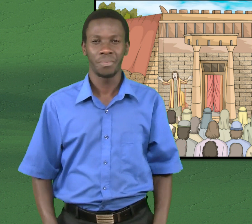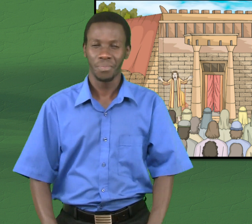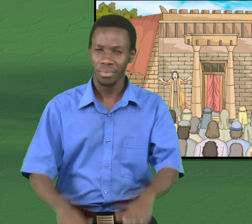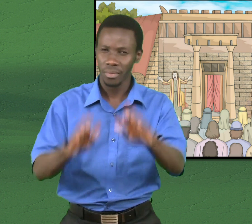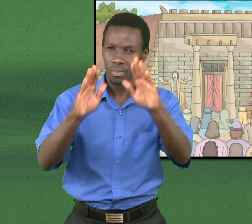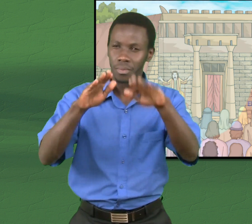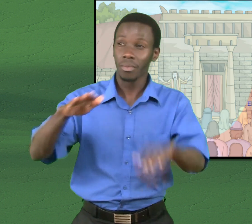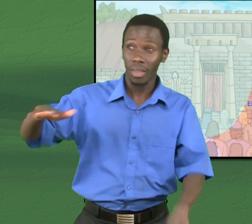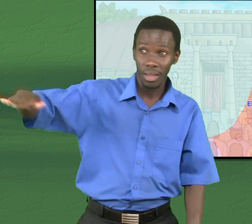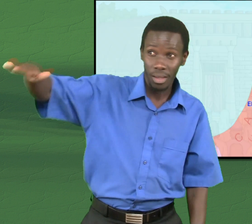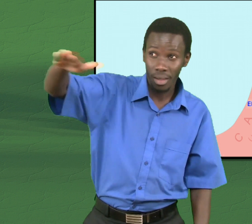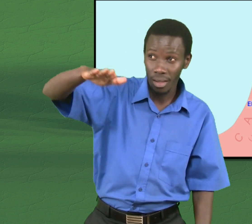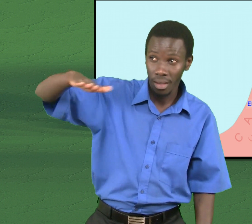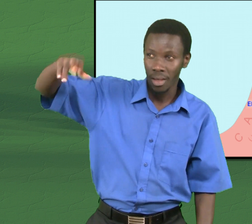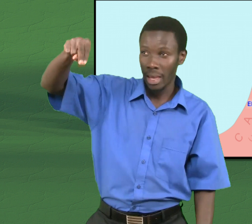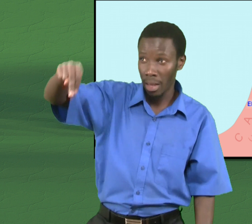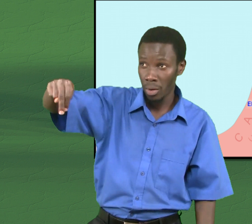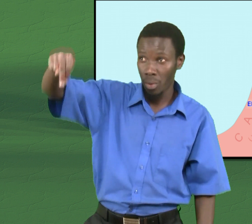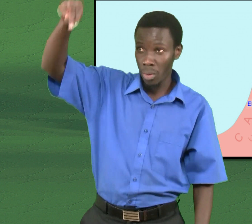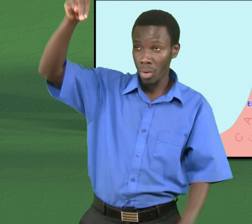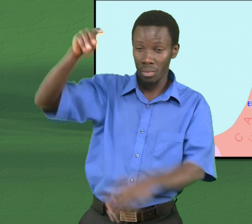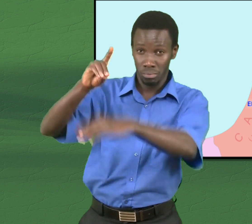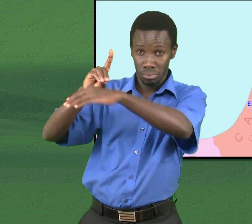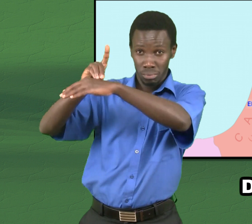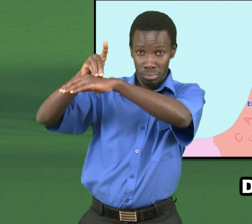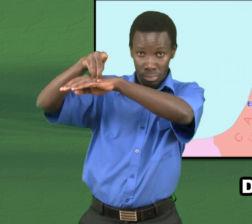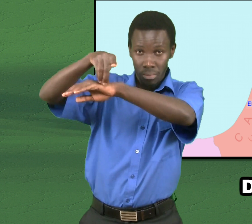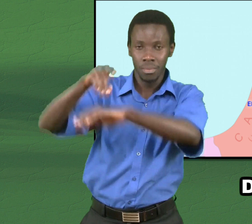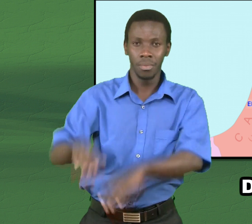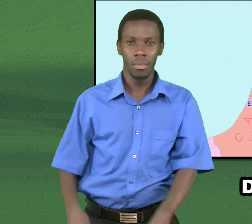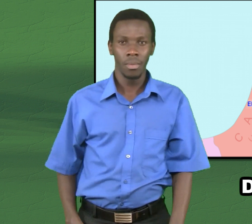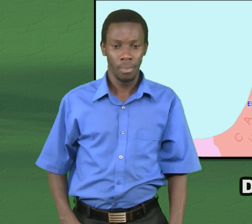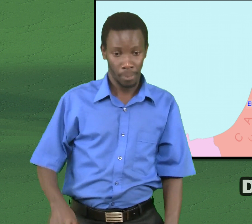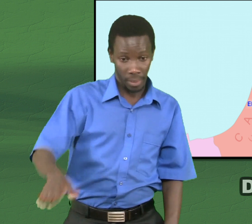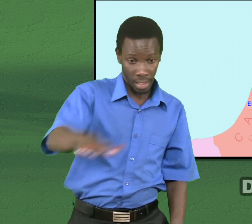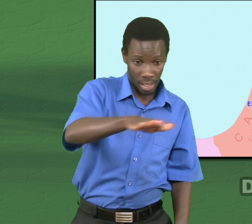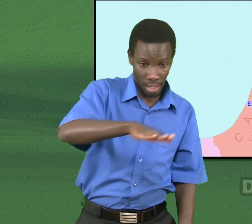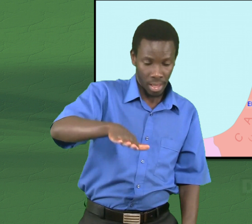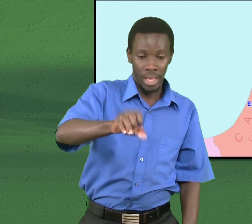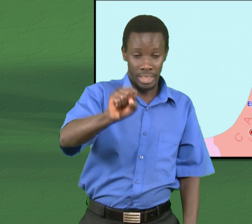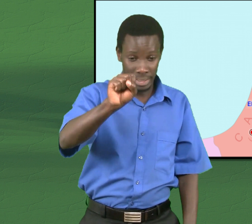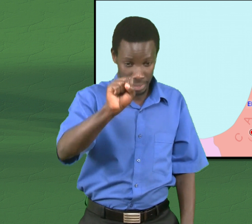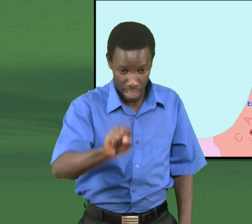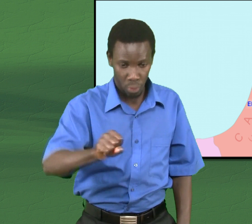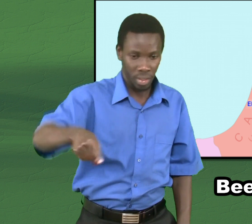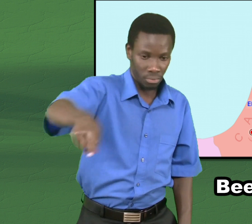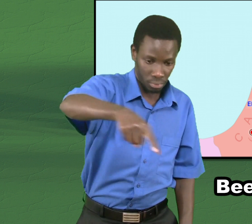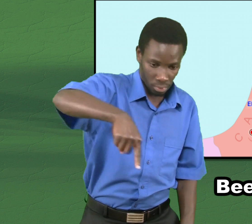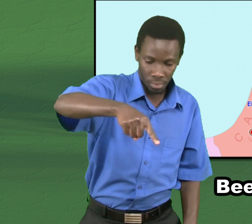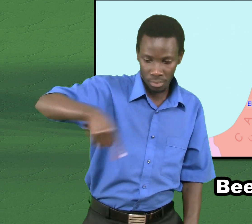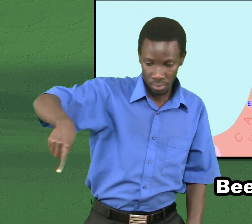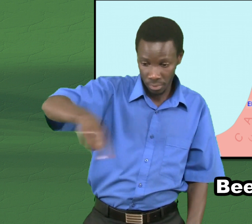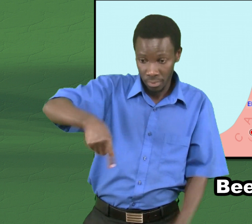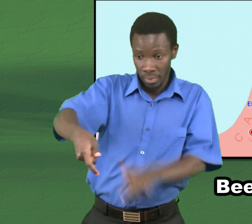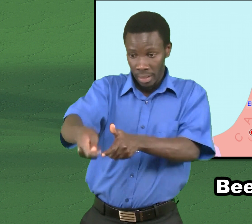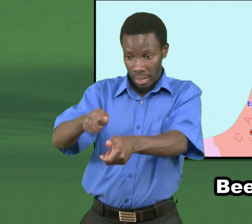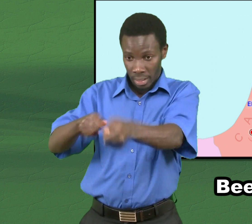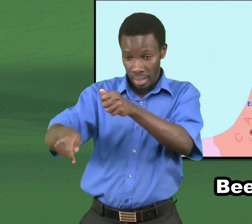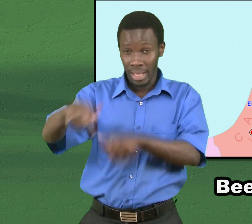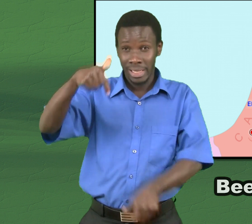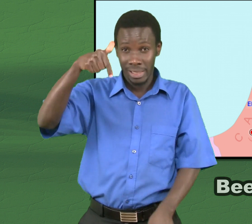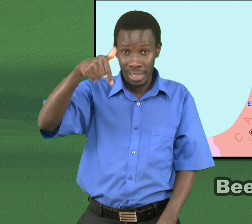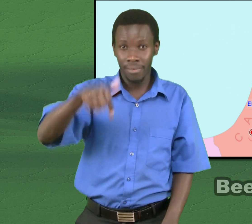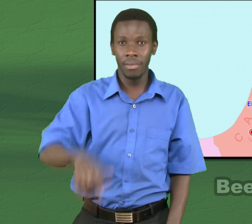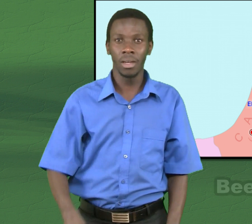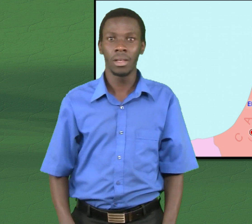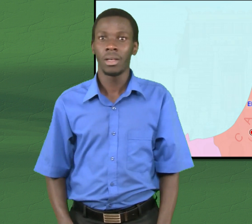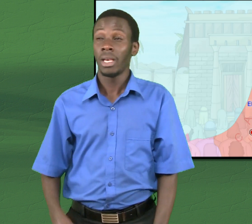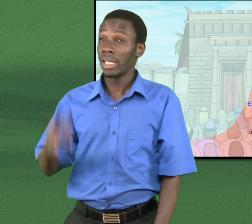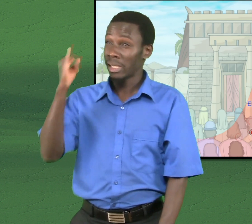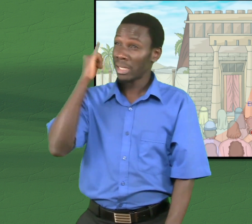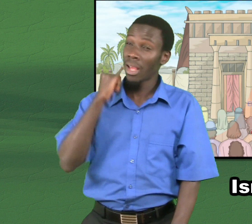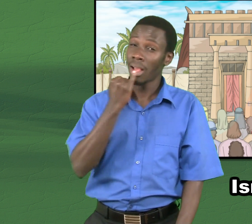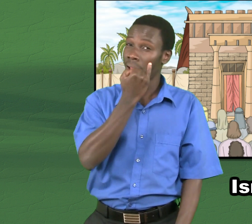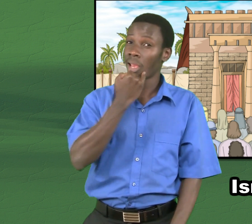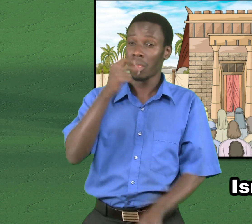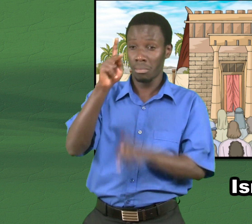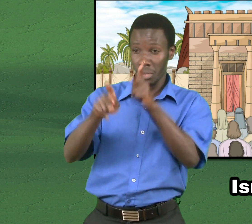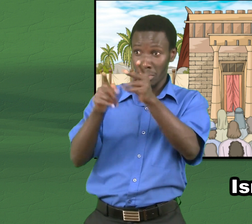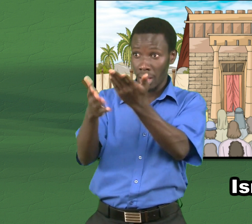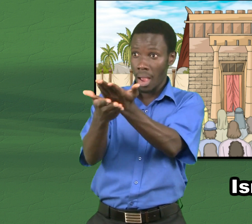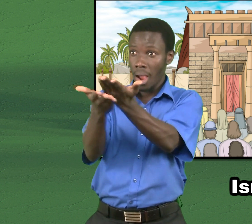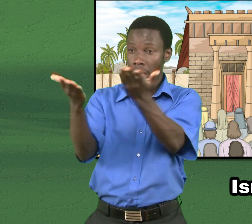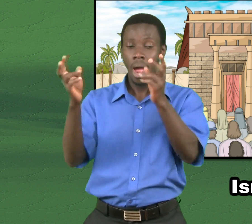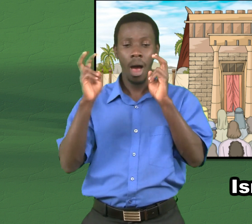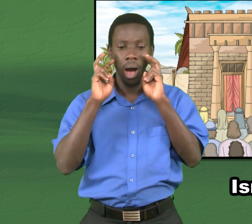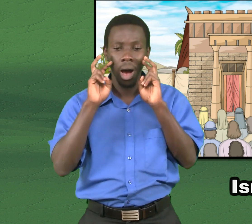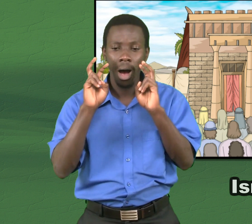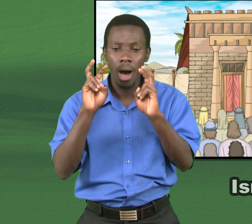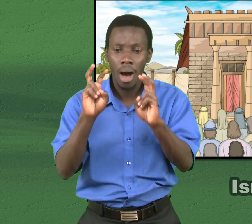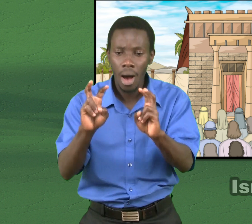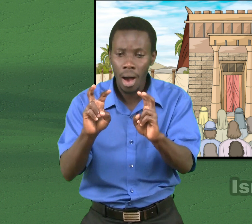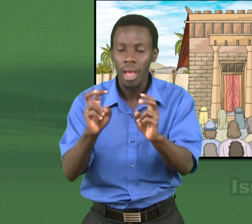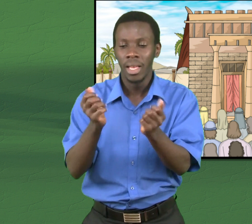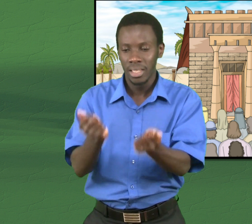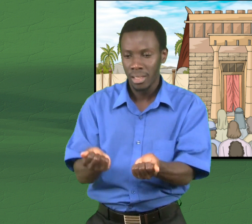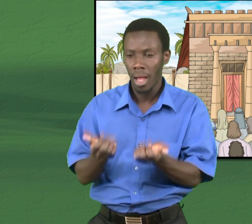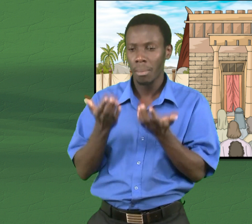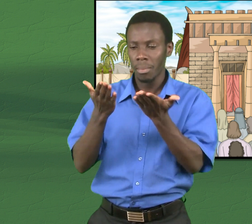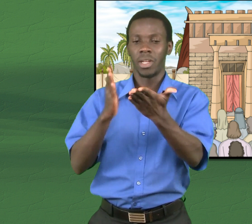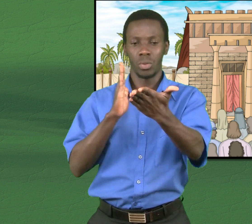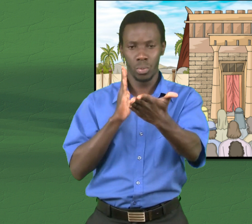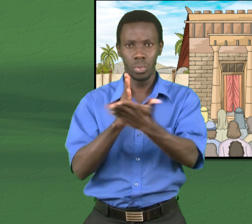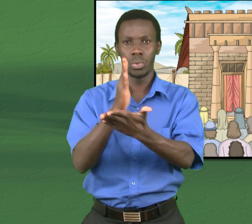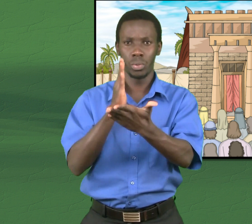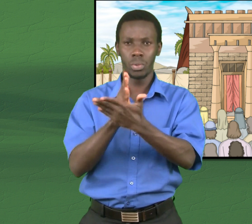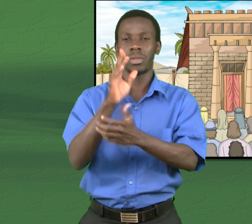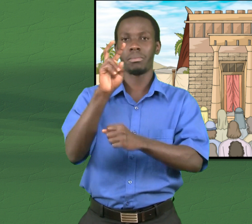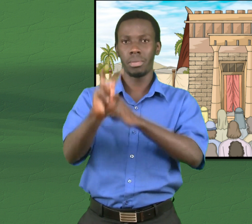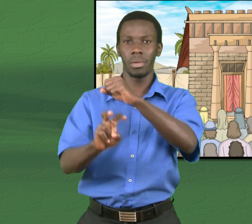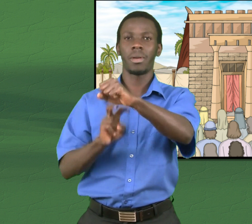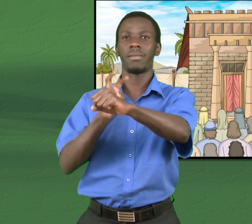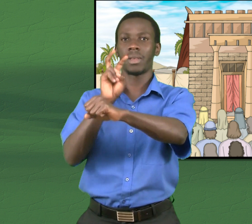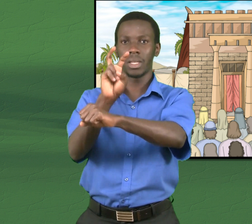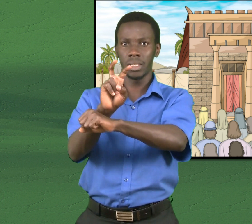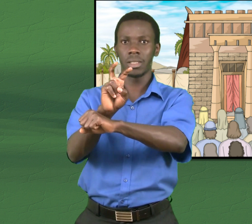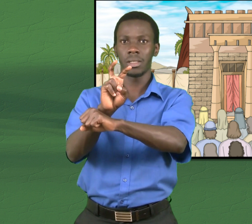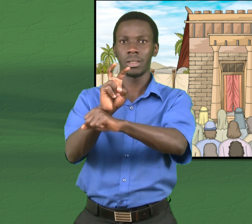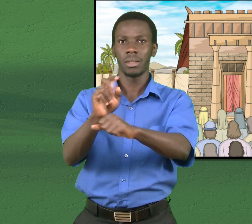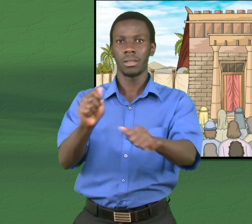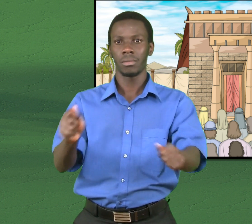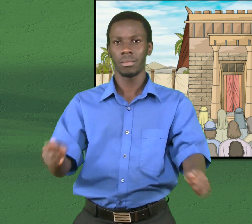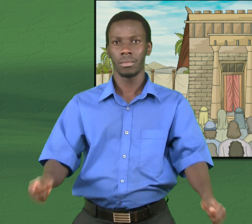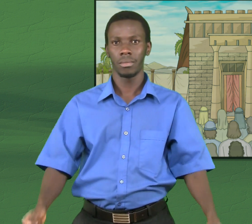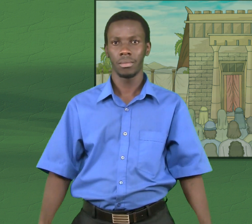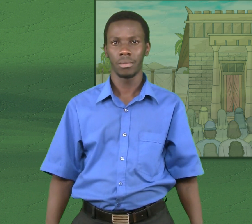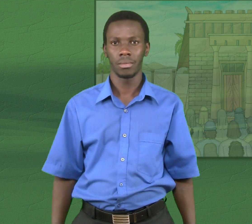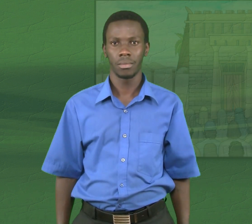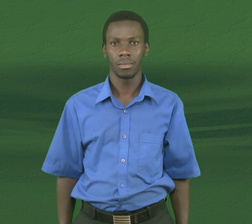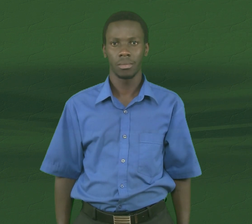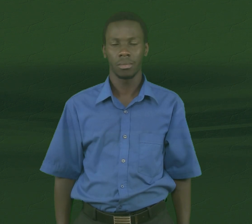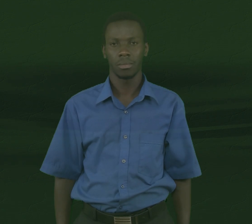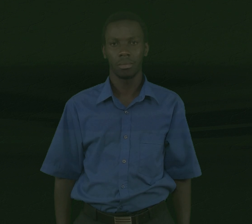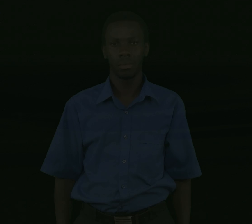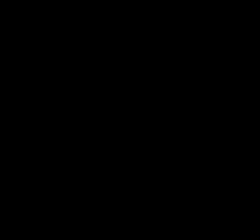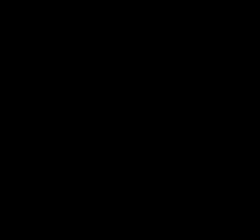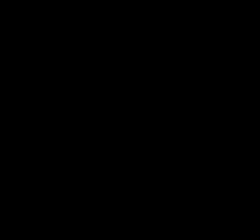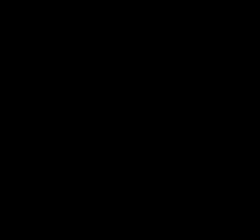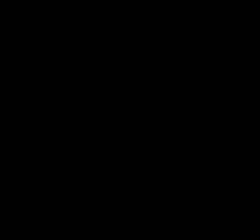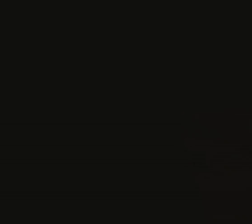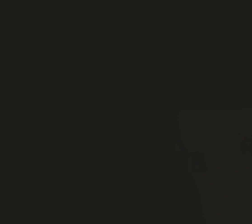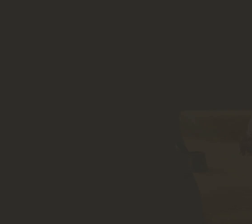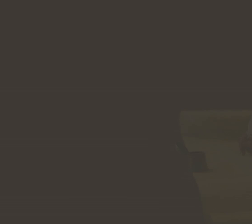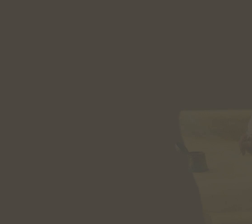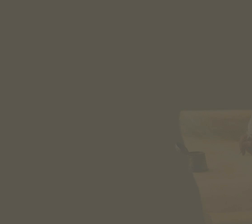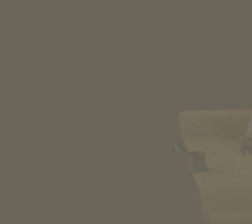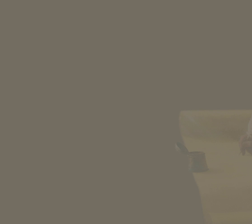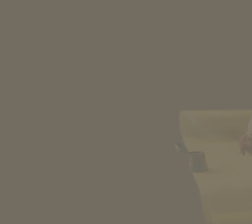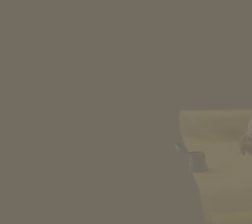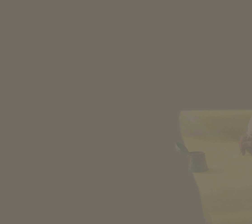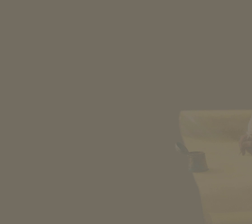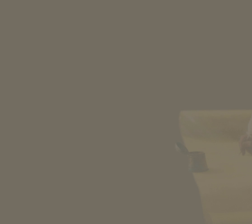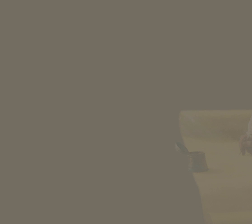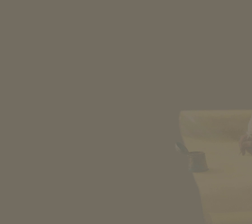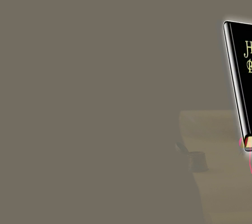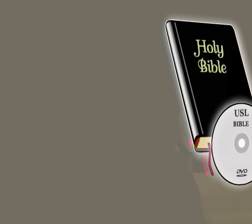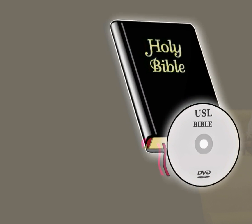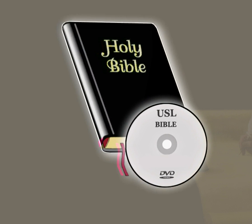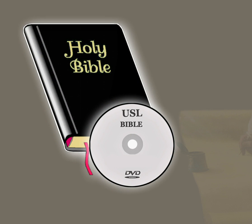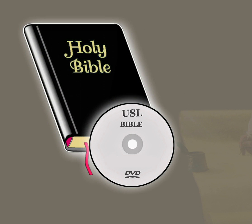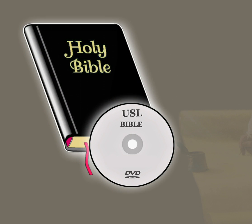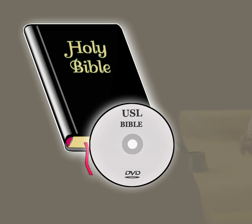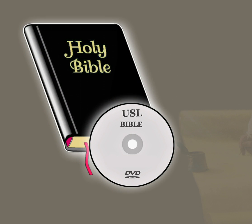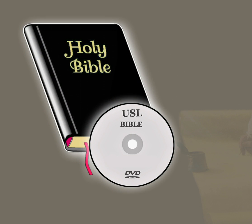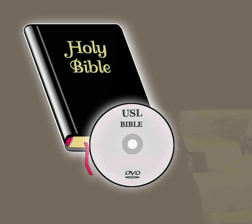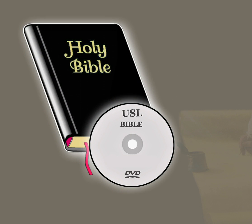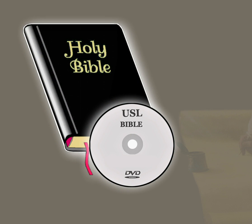And the LORD continued to appear at Shiloh, because there He revealed Himself to Samuel by His word.